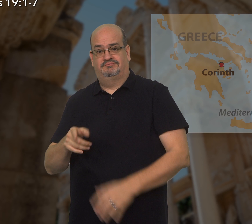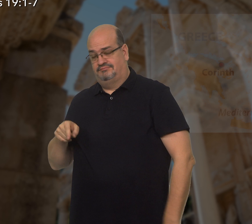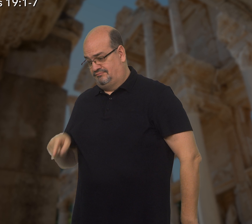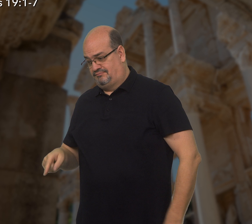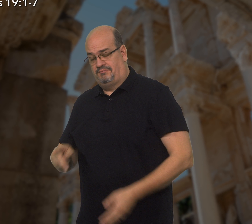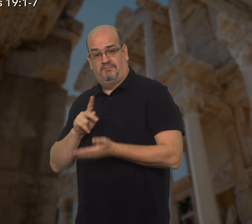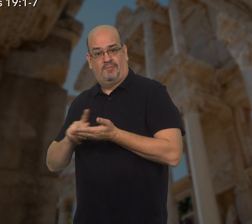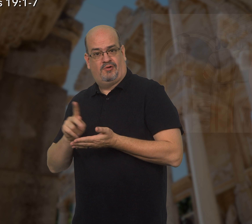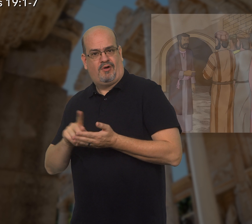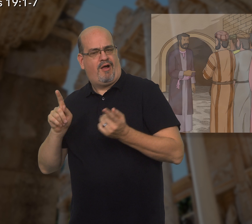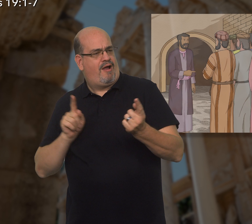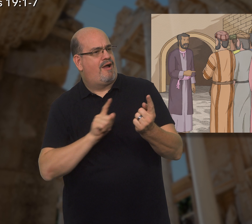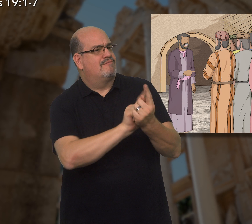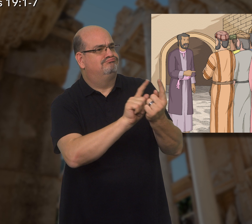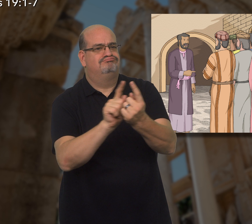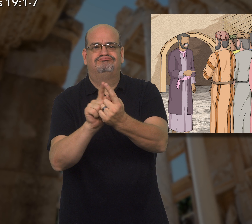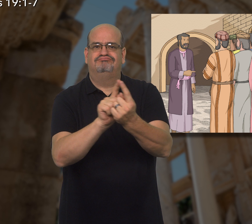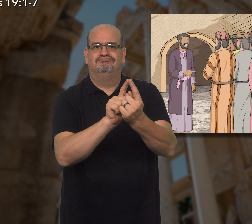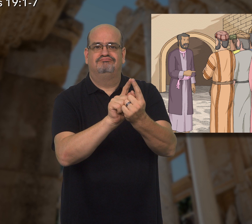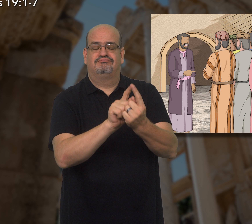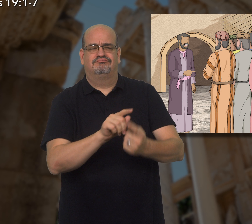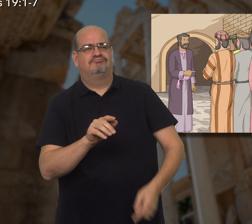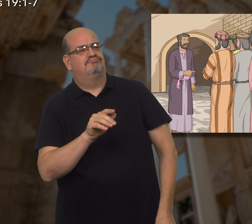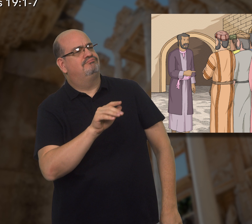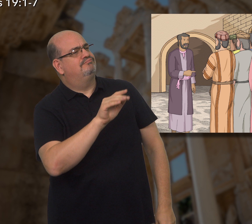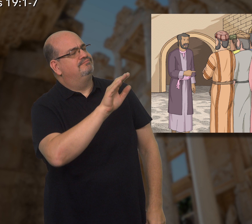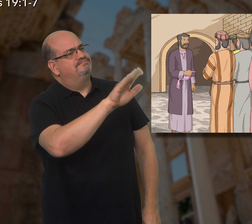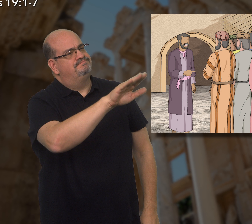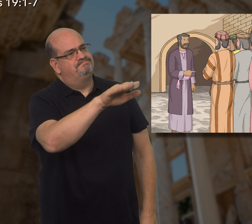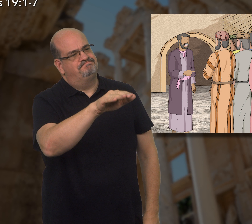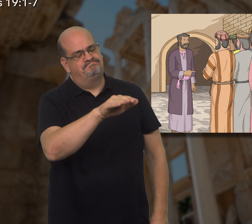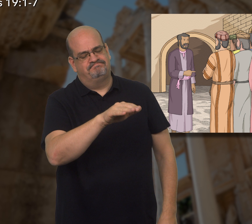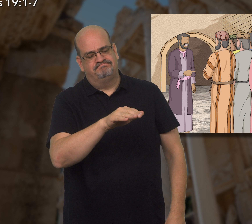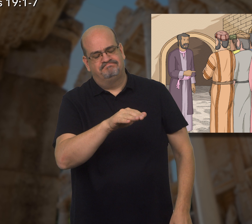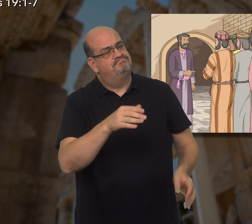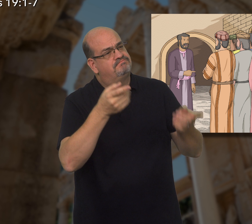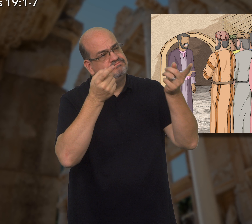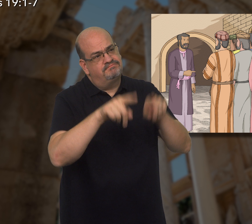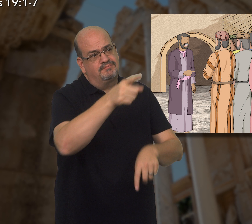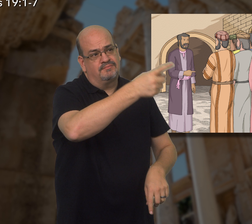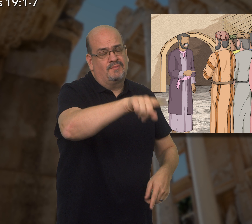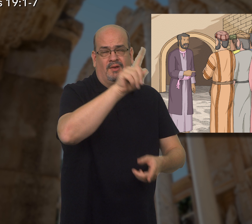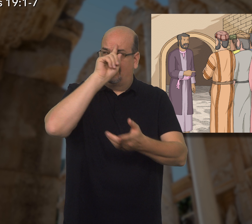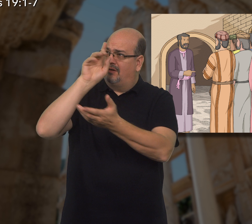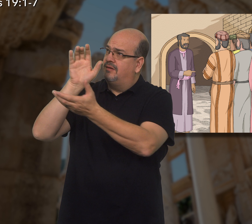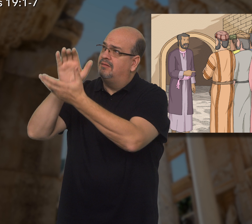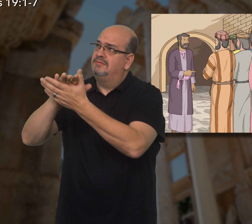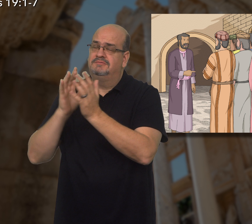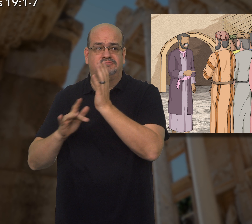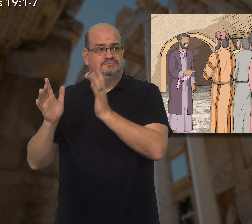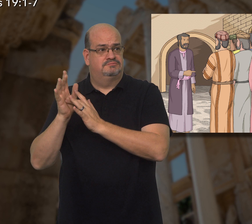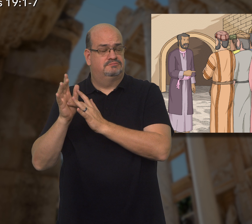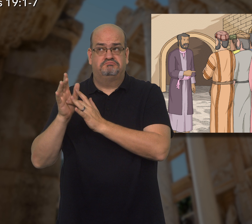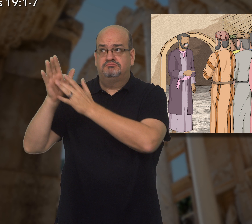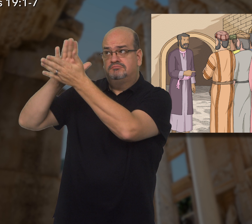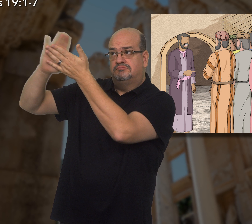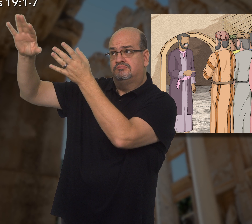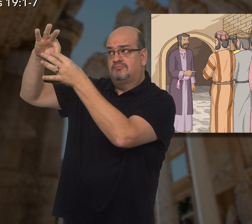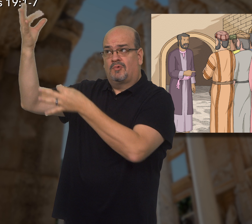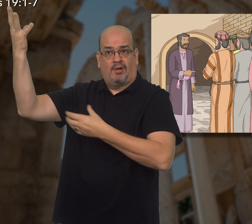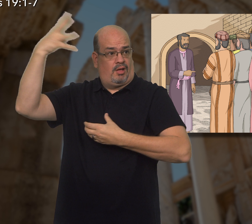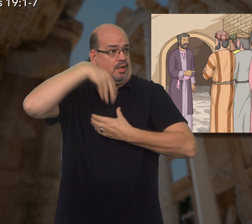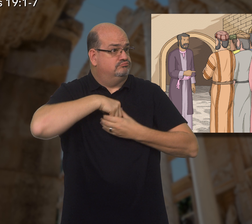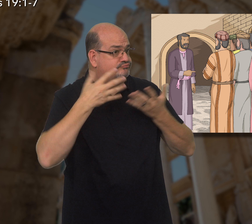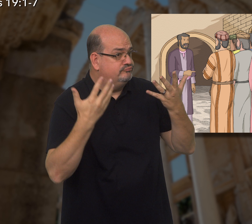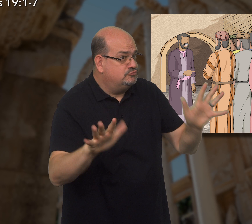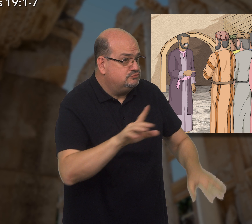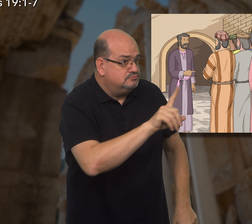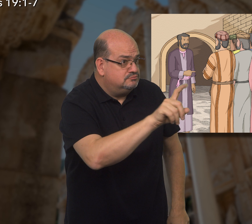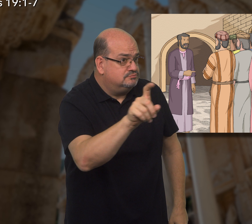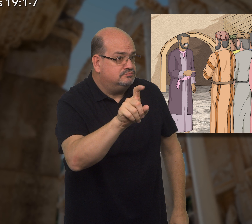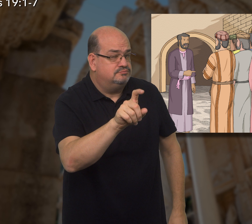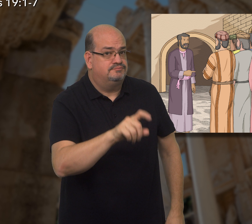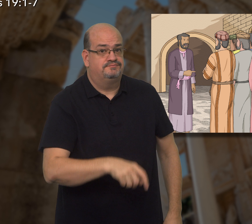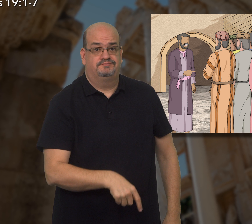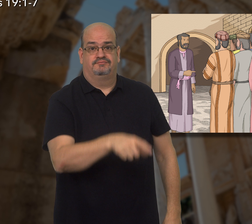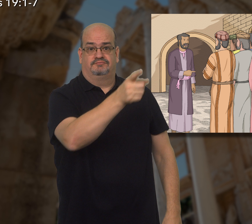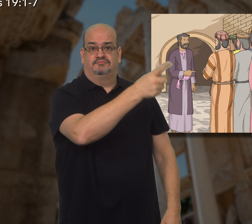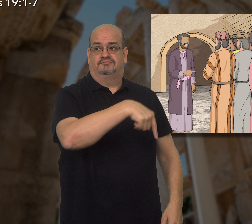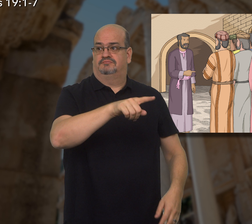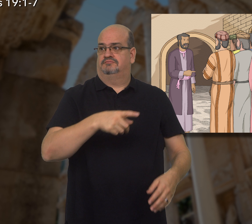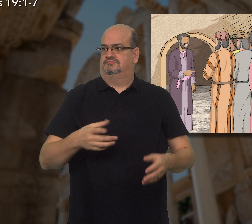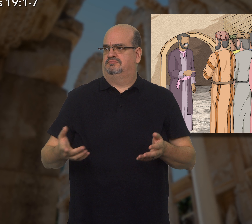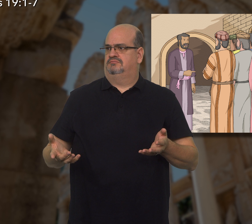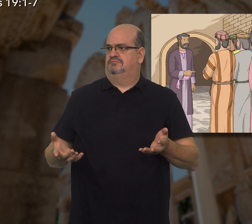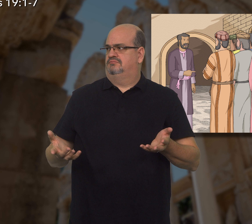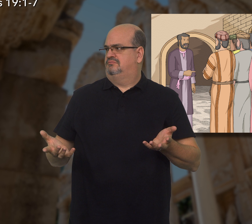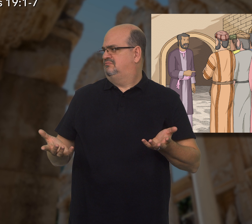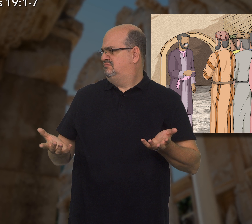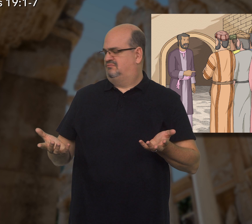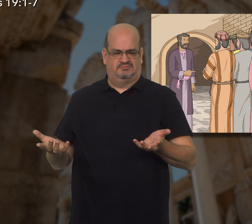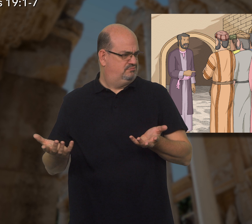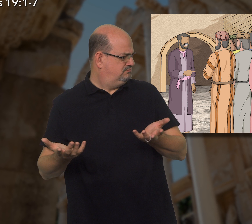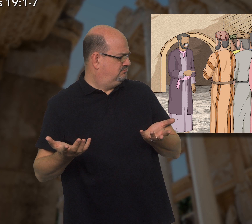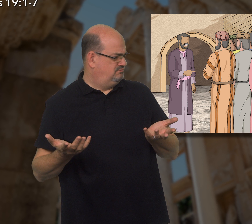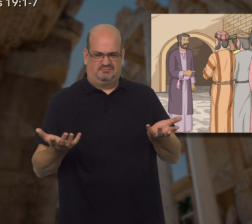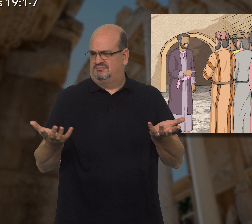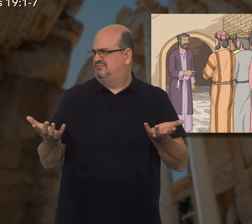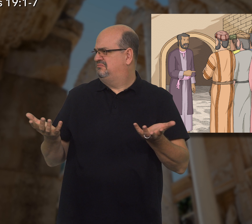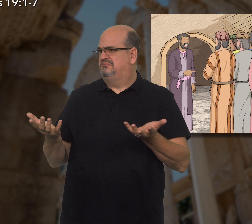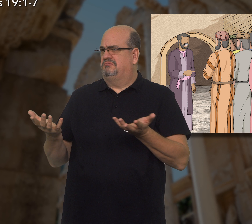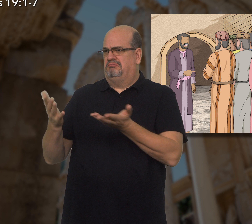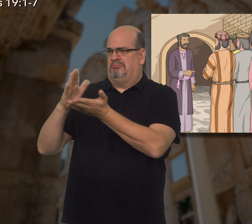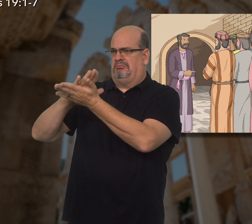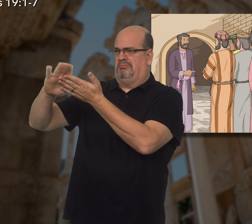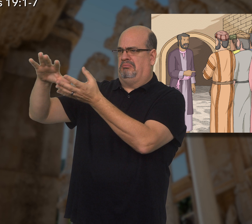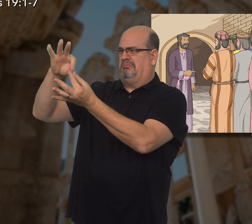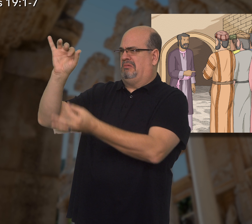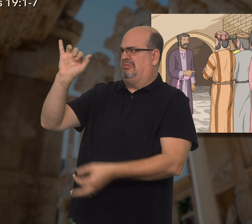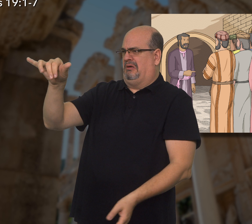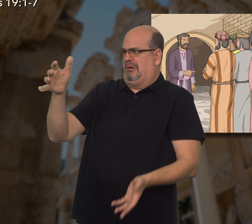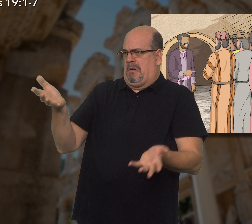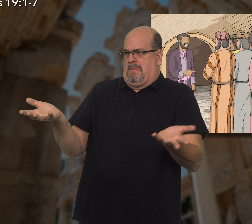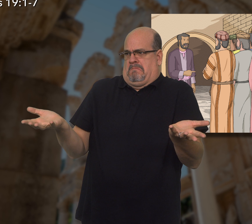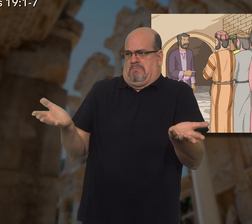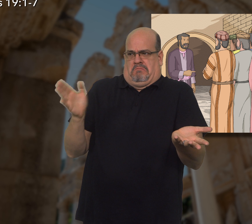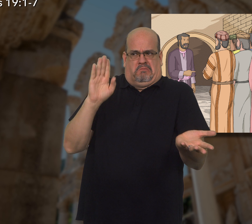There he found some disciples and asked them, “Did you receive the Holy Spirit when you became believers?”